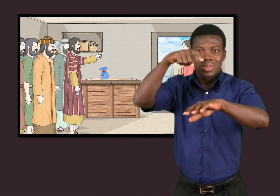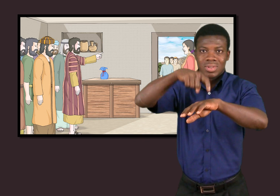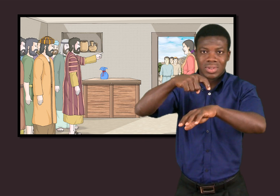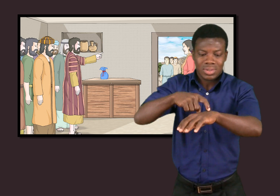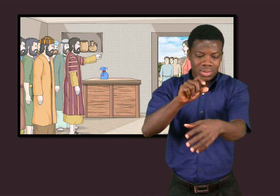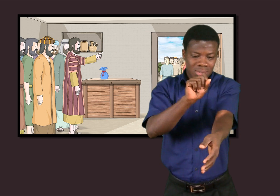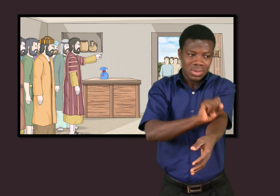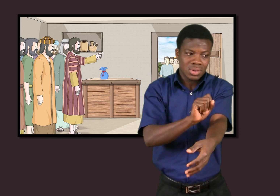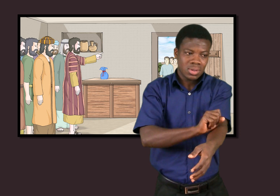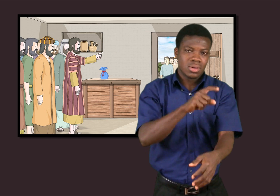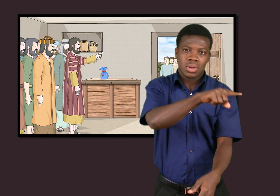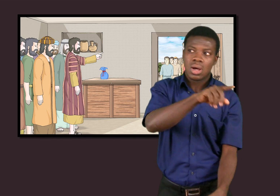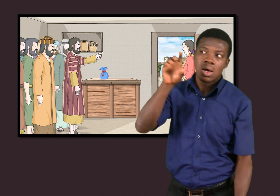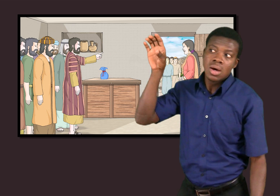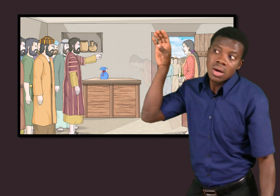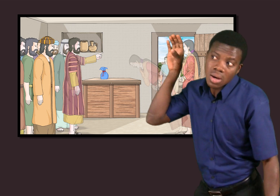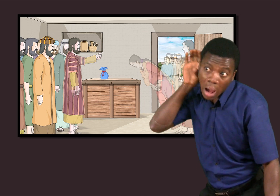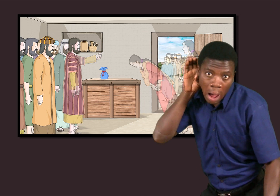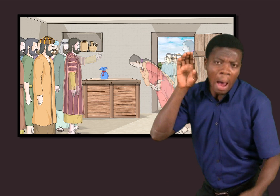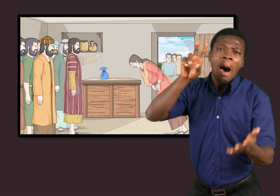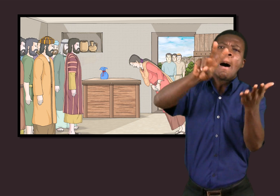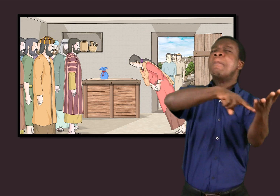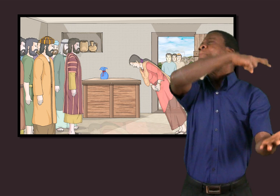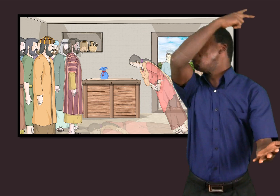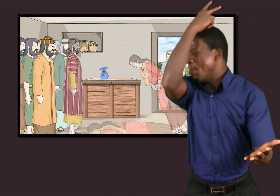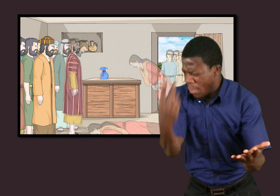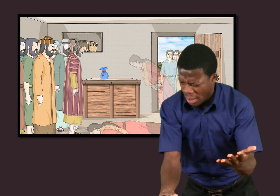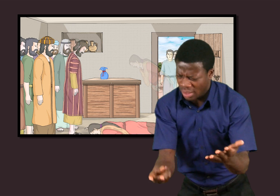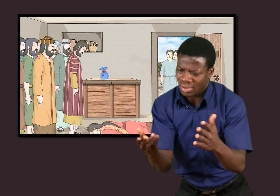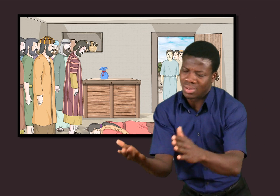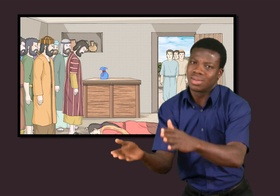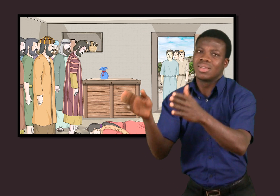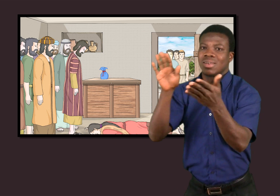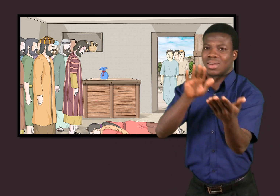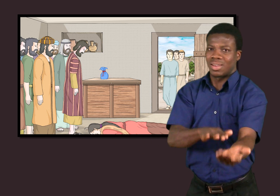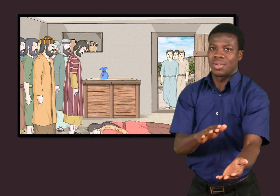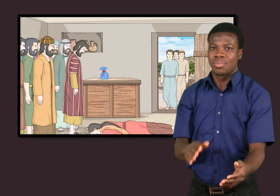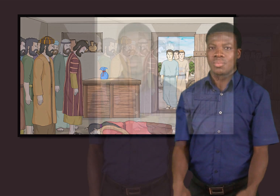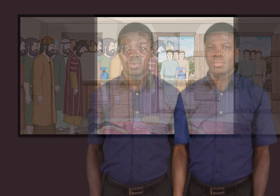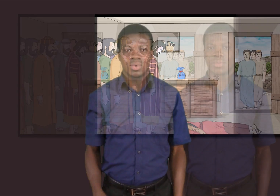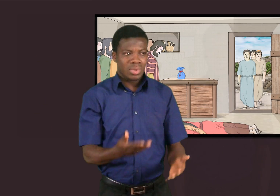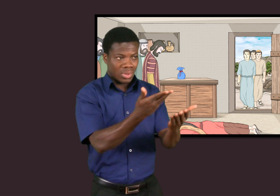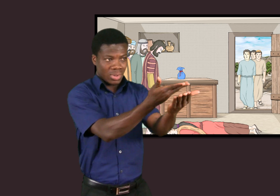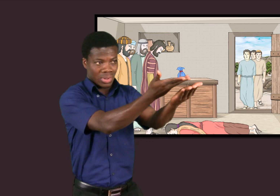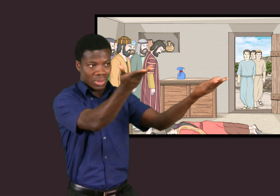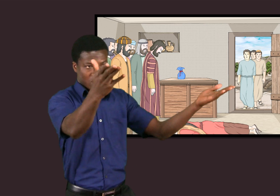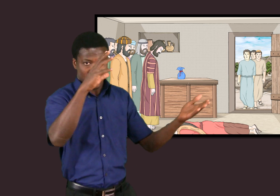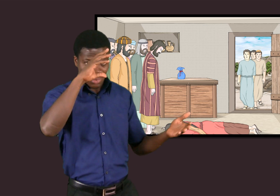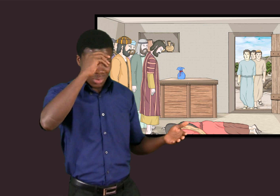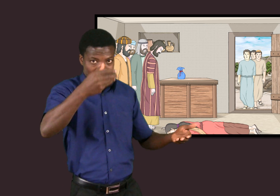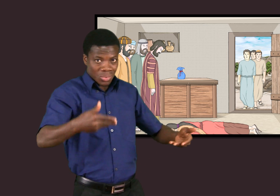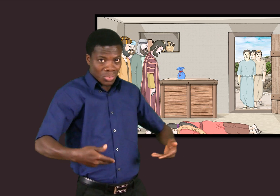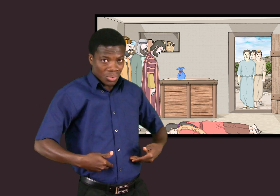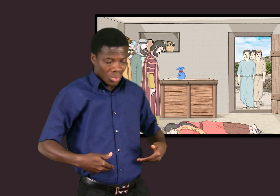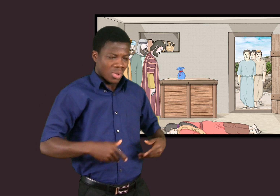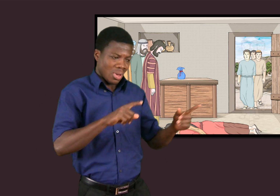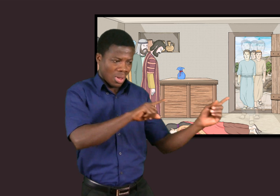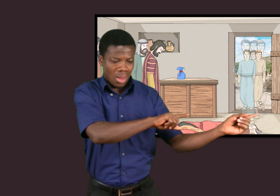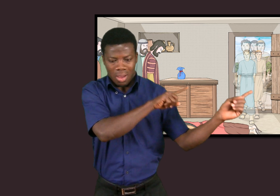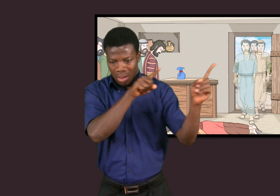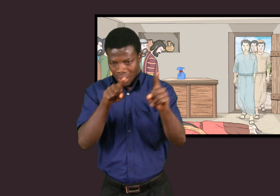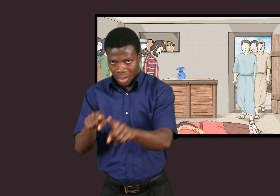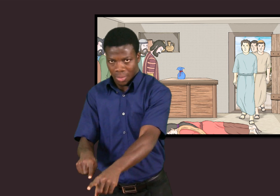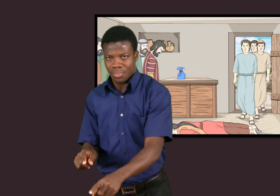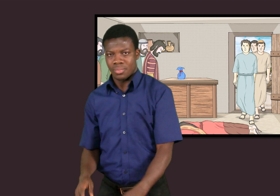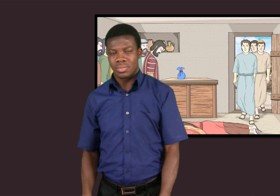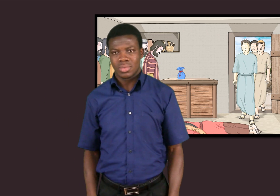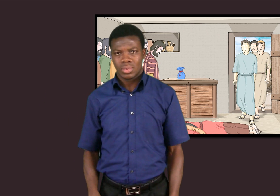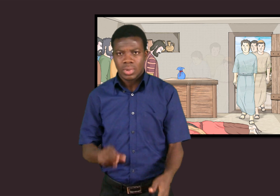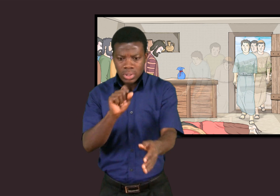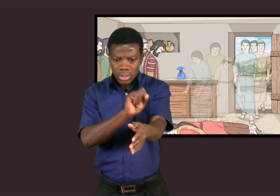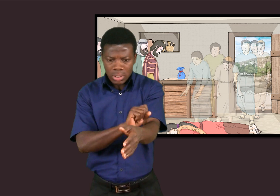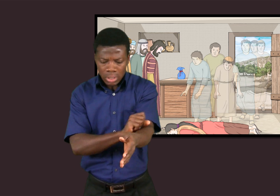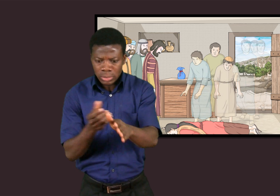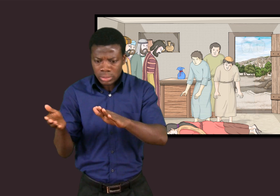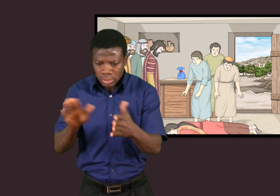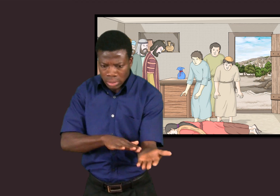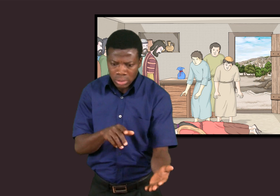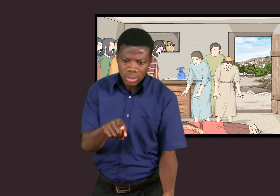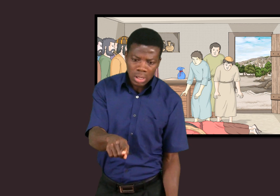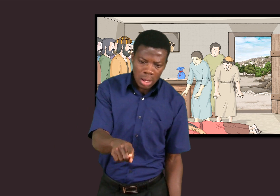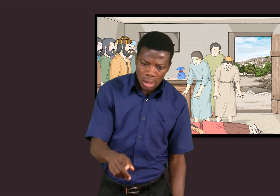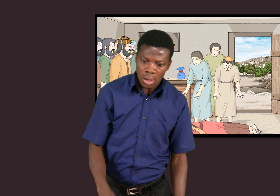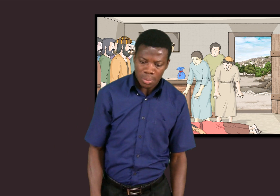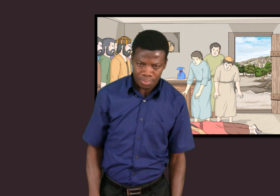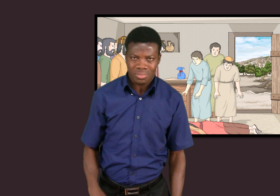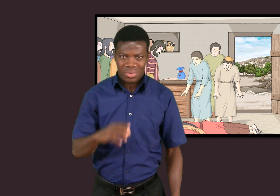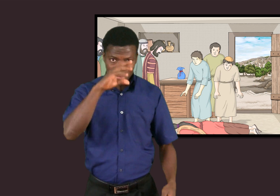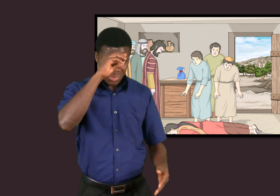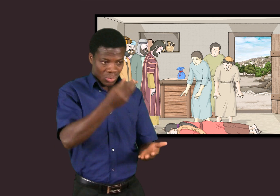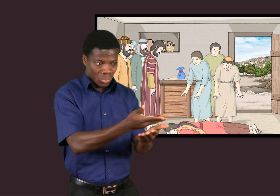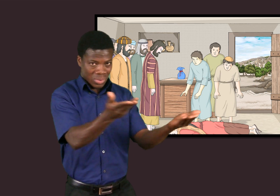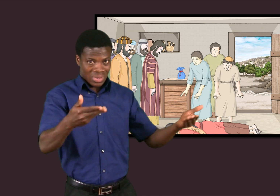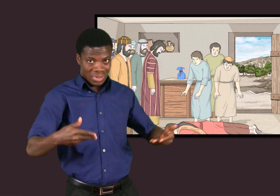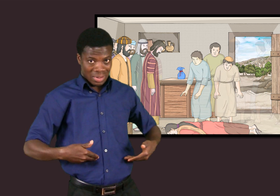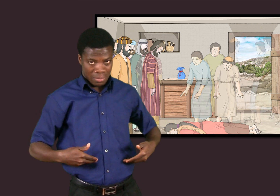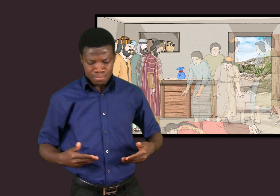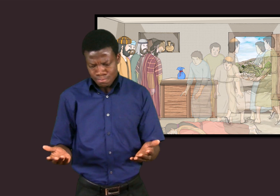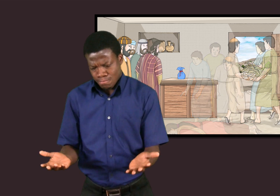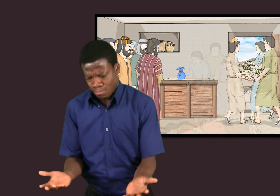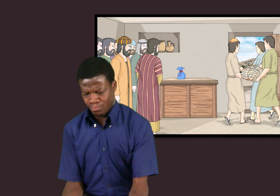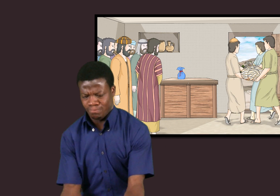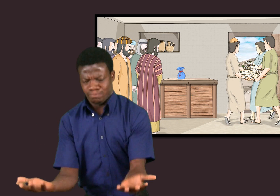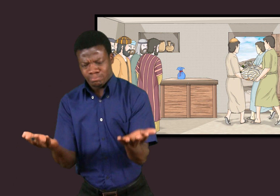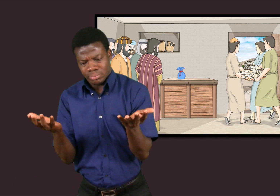At that instant she fell down at his feet and died.